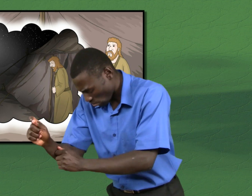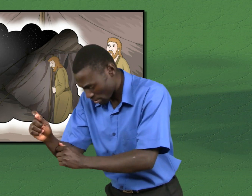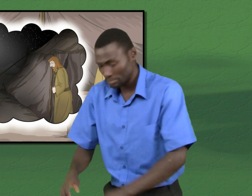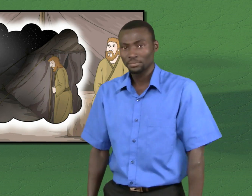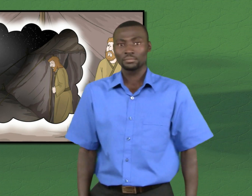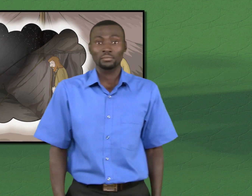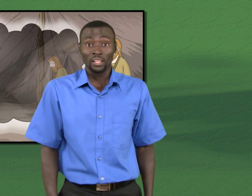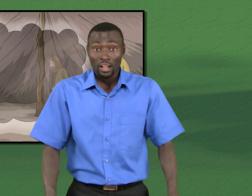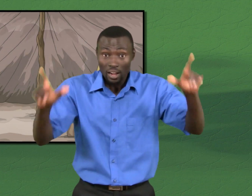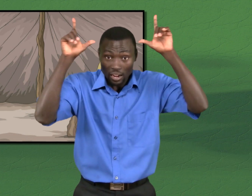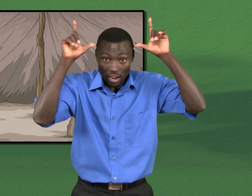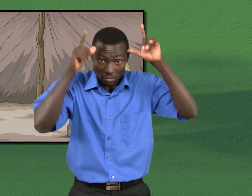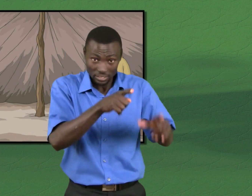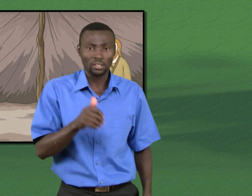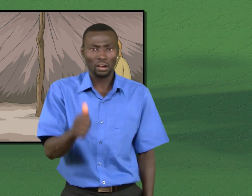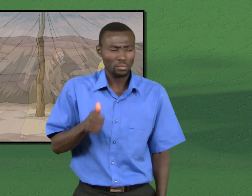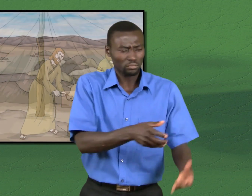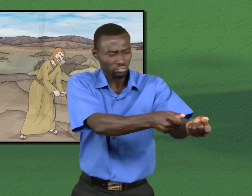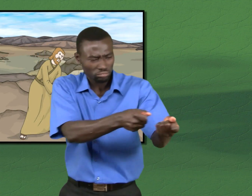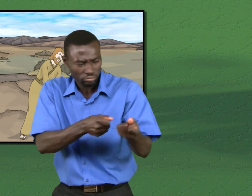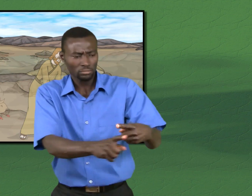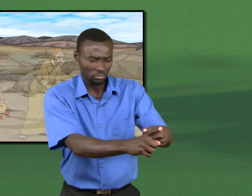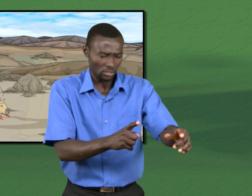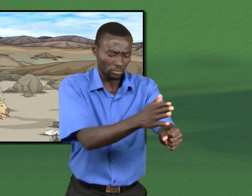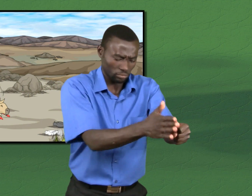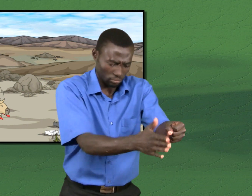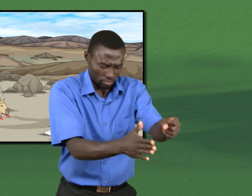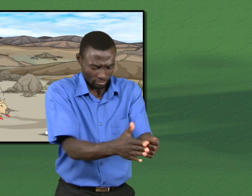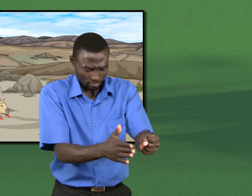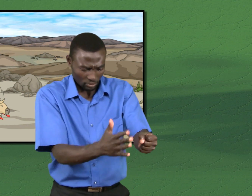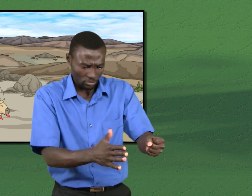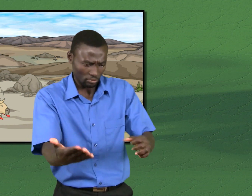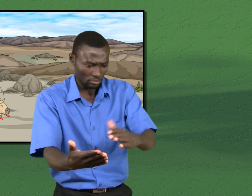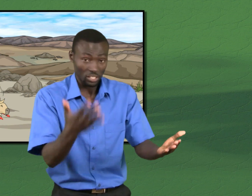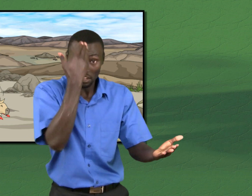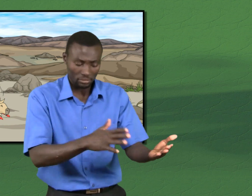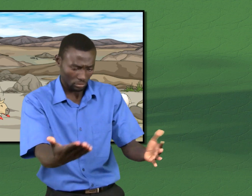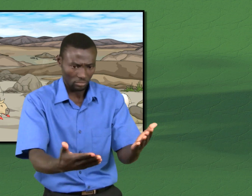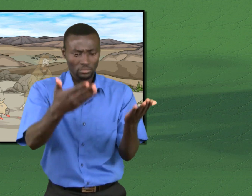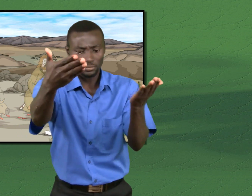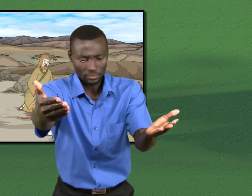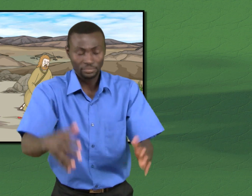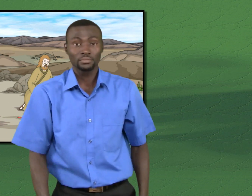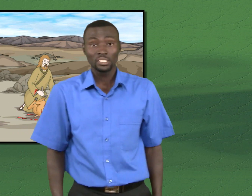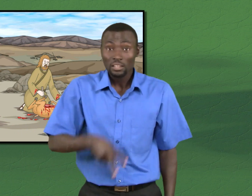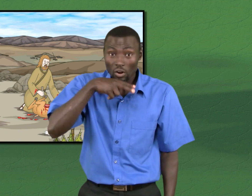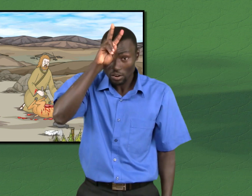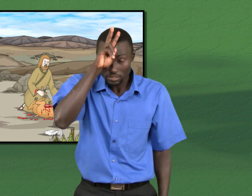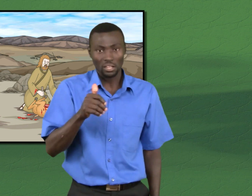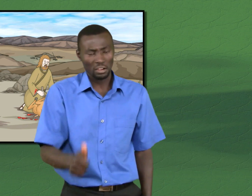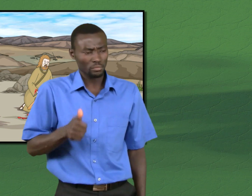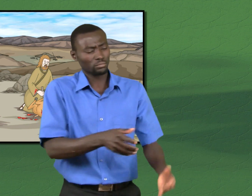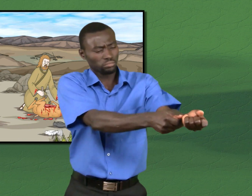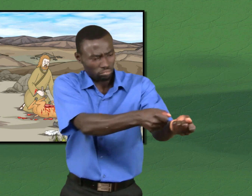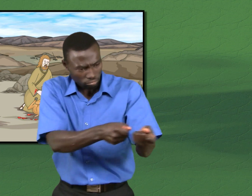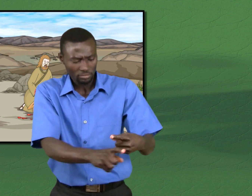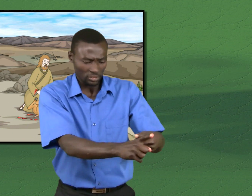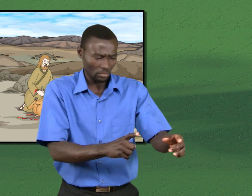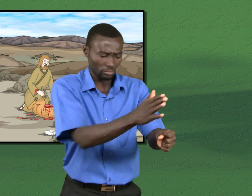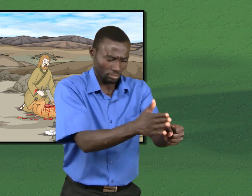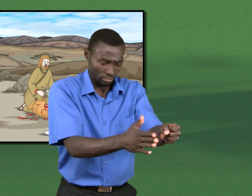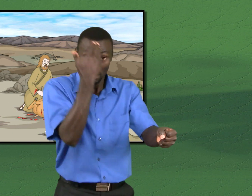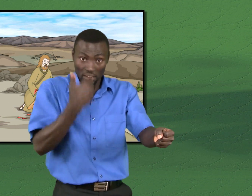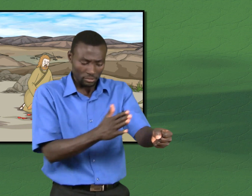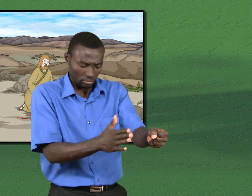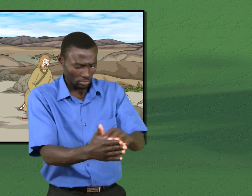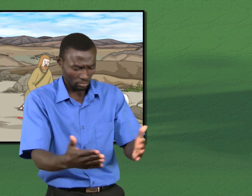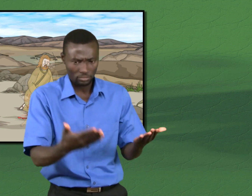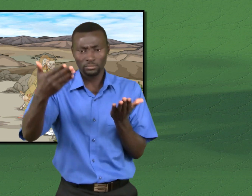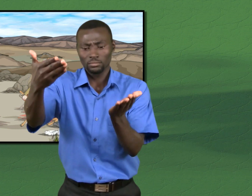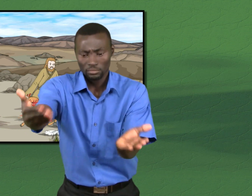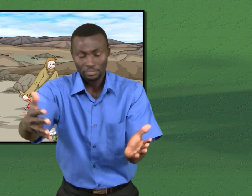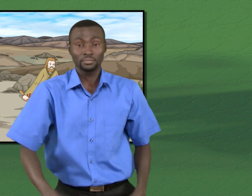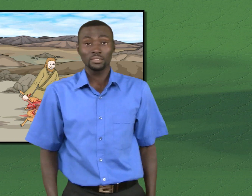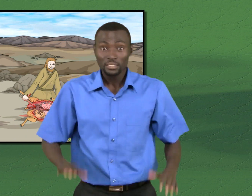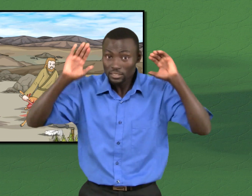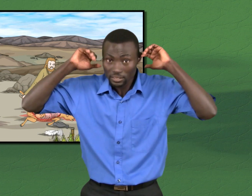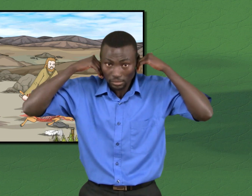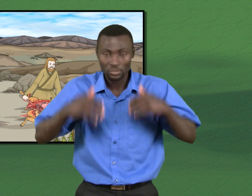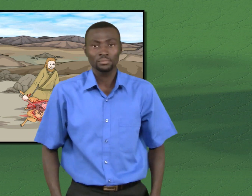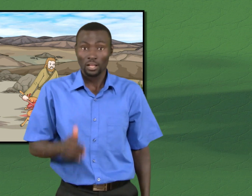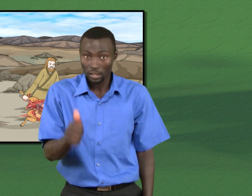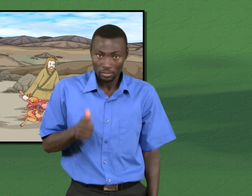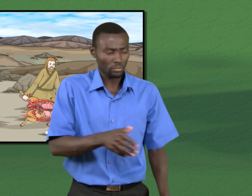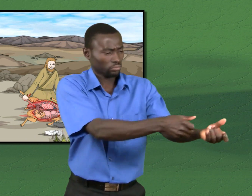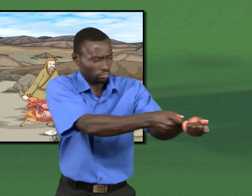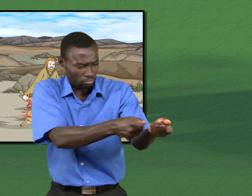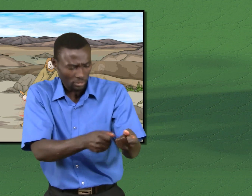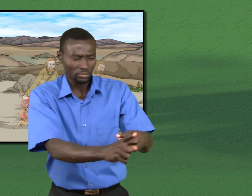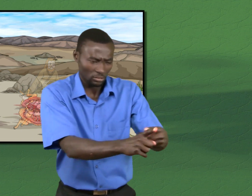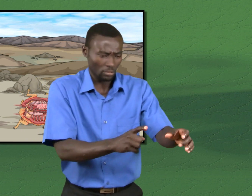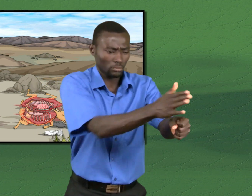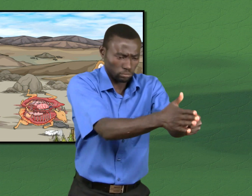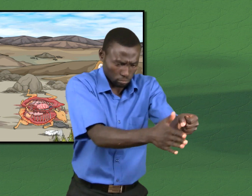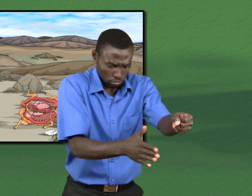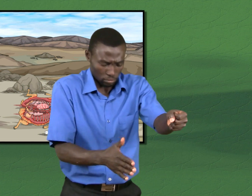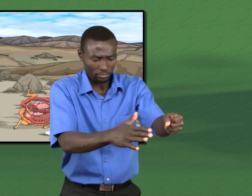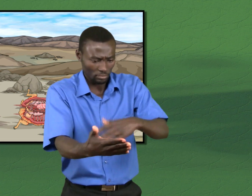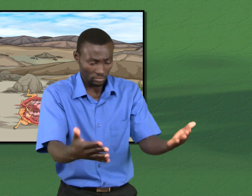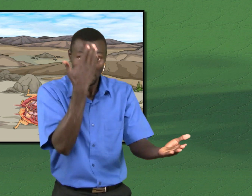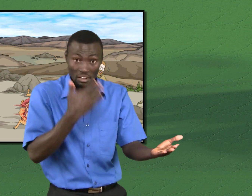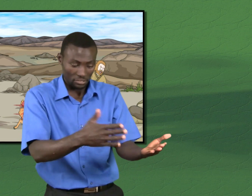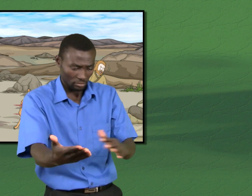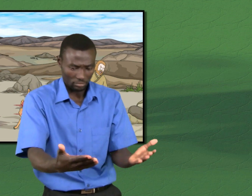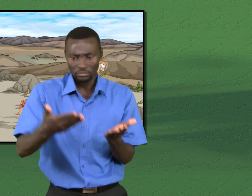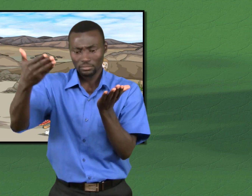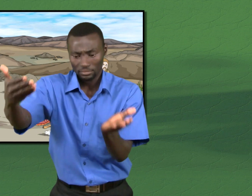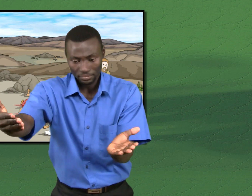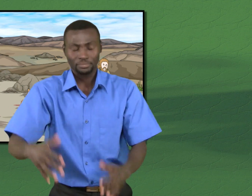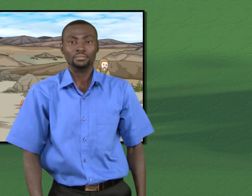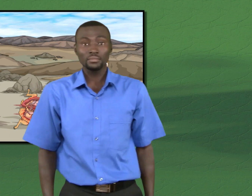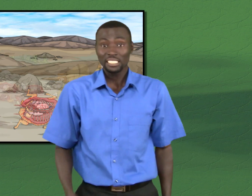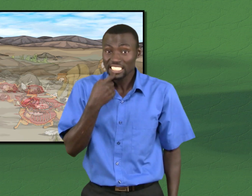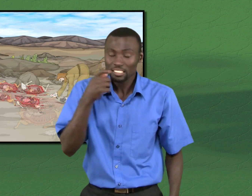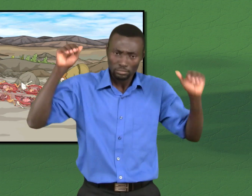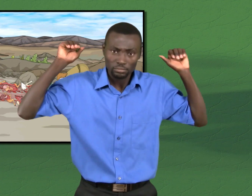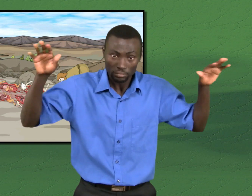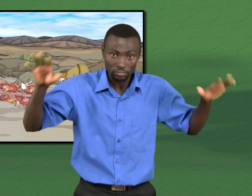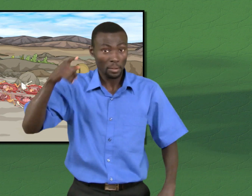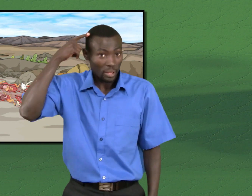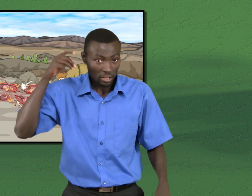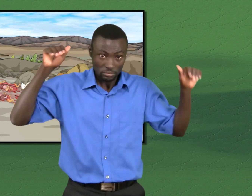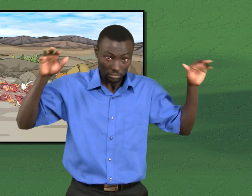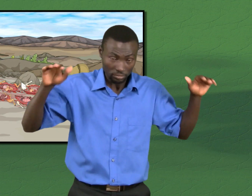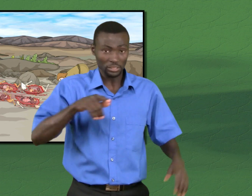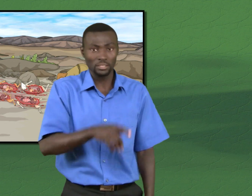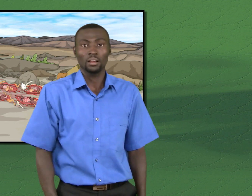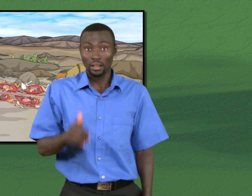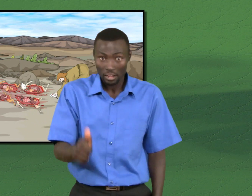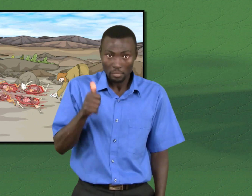So Abram brought all these to Him, split each of them down the middle, and laid the halves opposite each other.